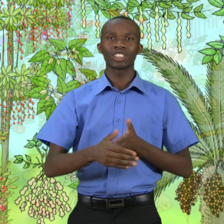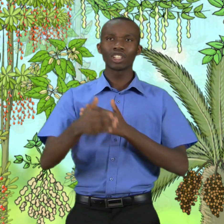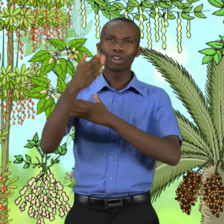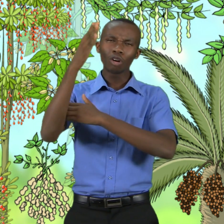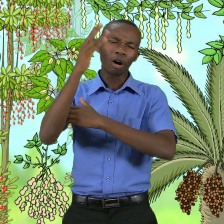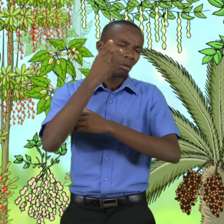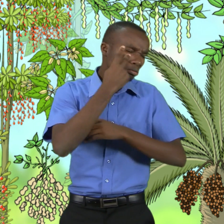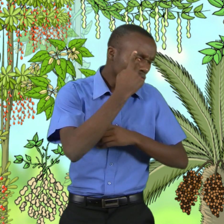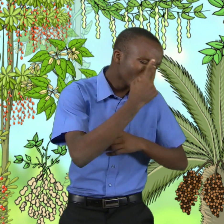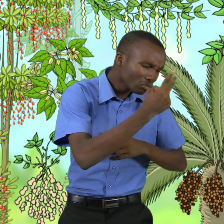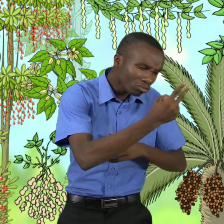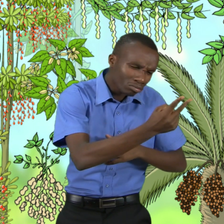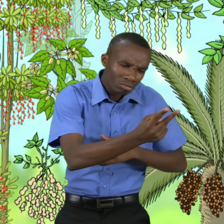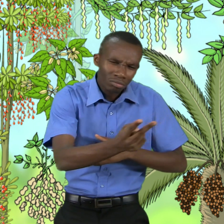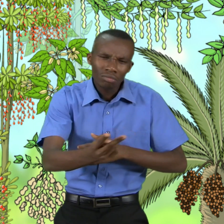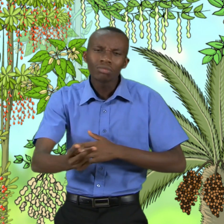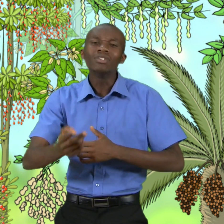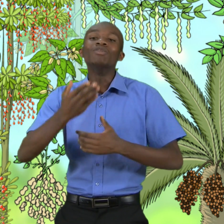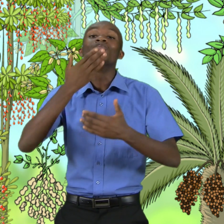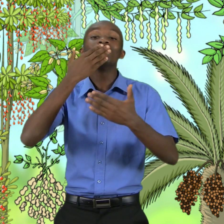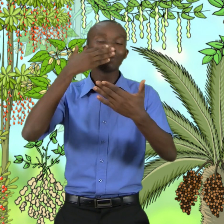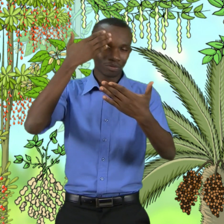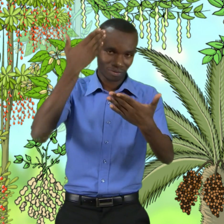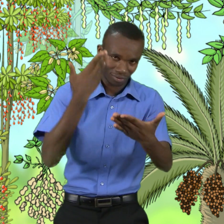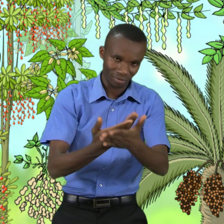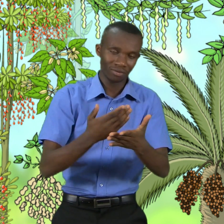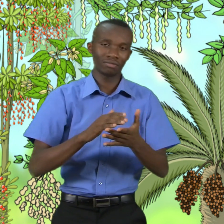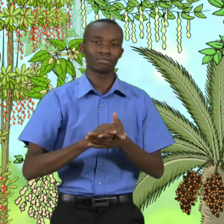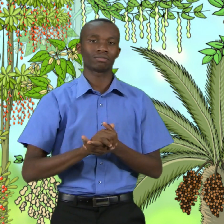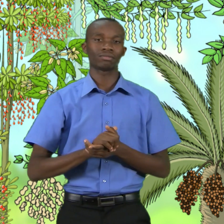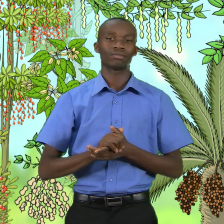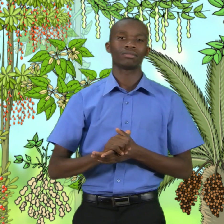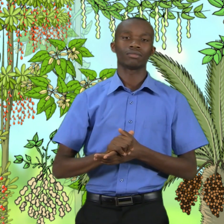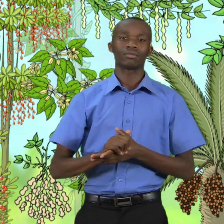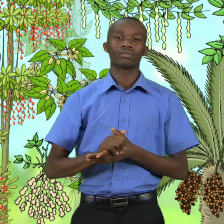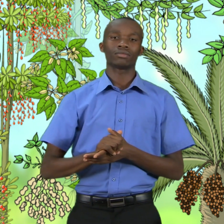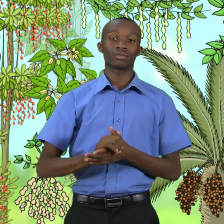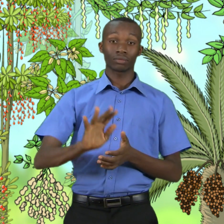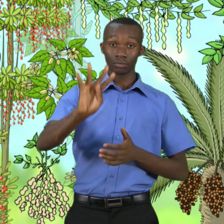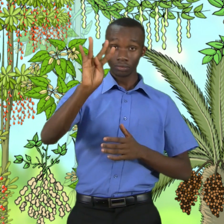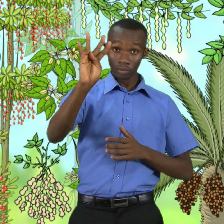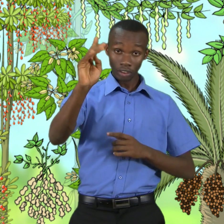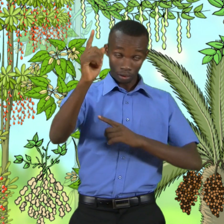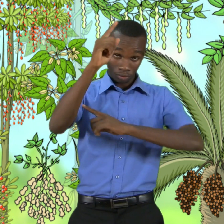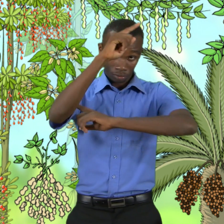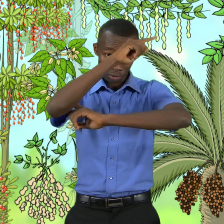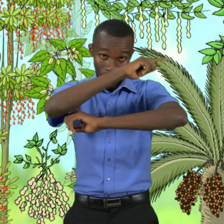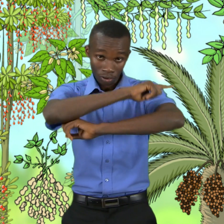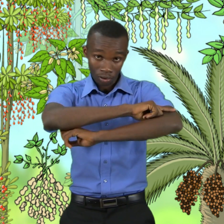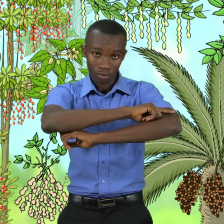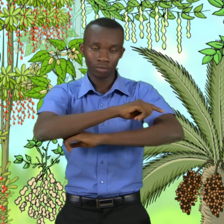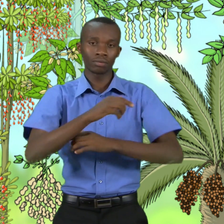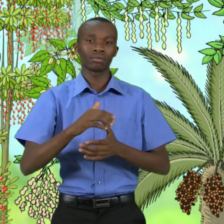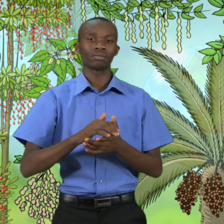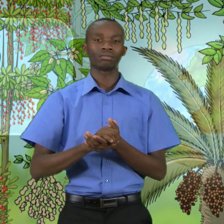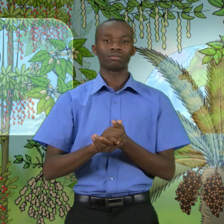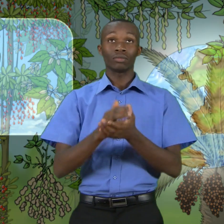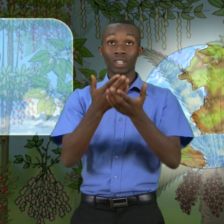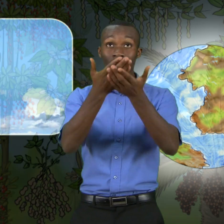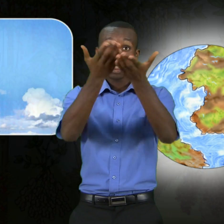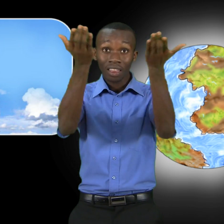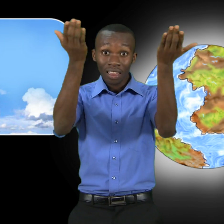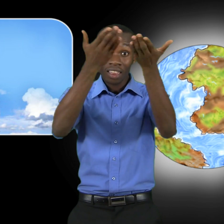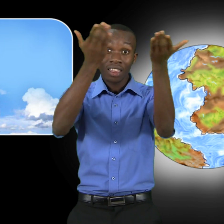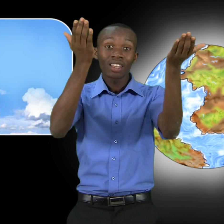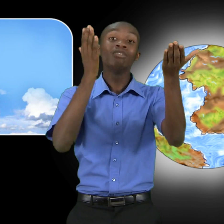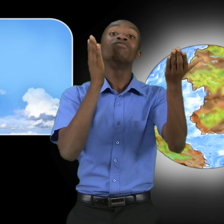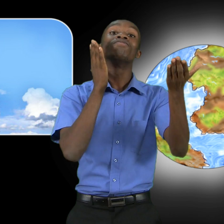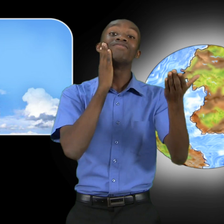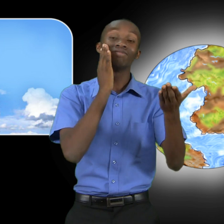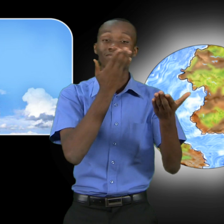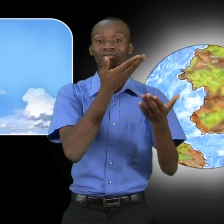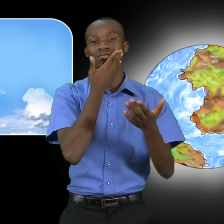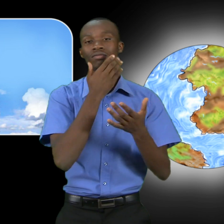And there was evening, and there was morning—the third day.